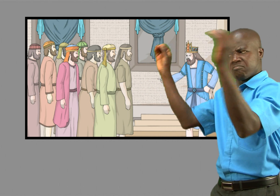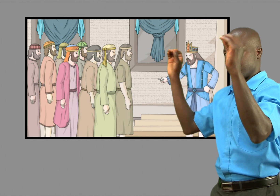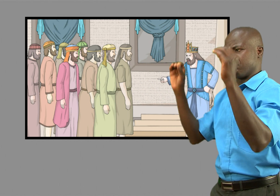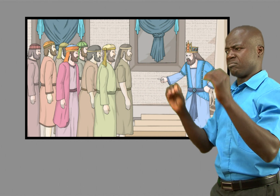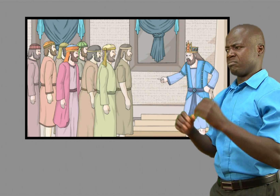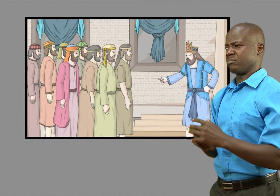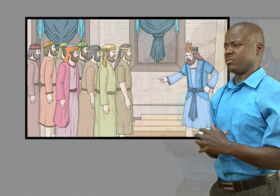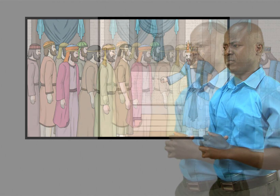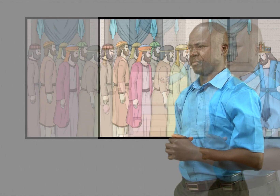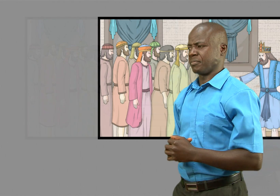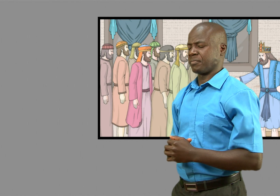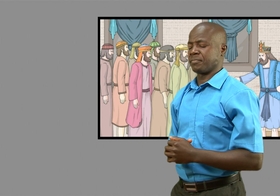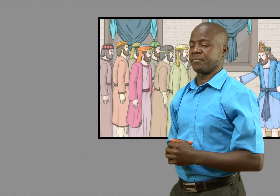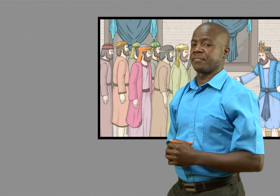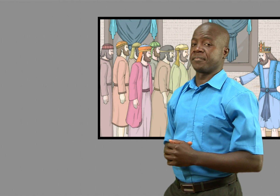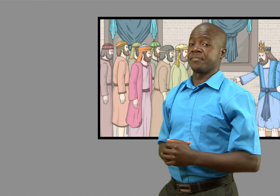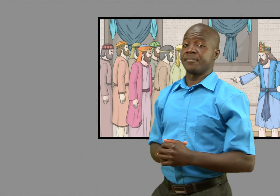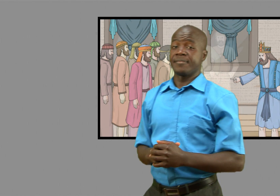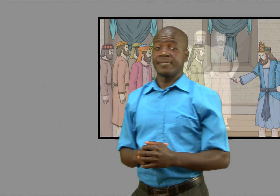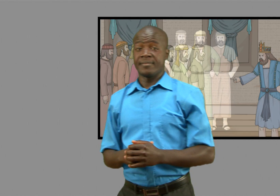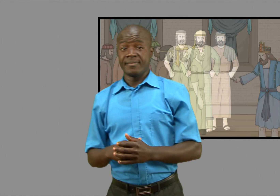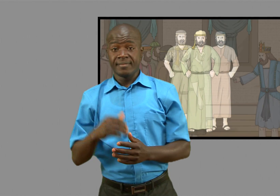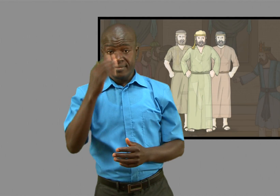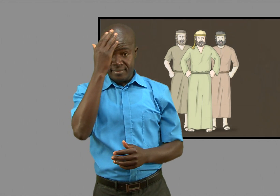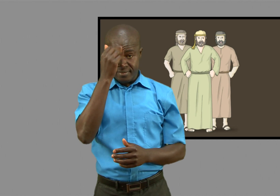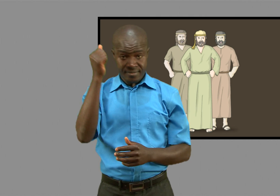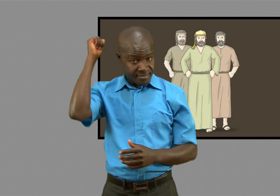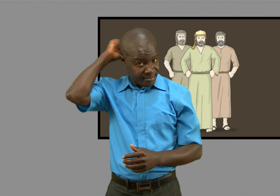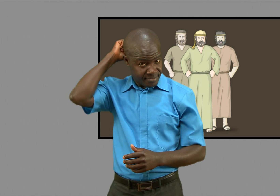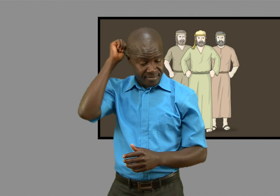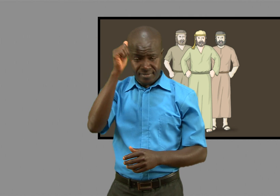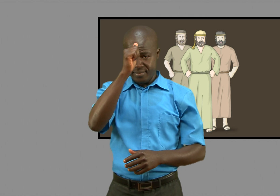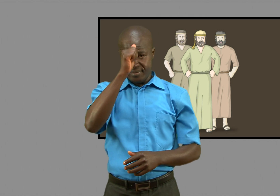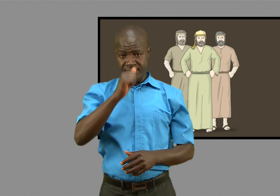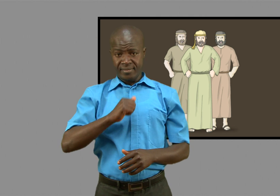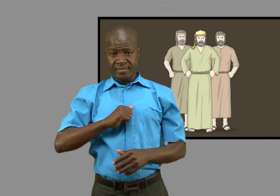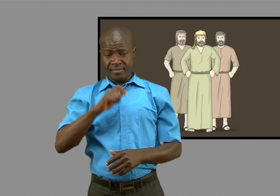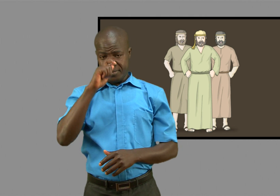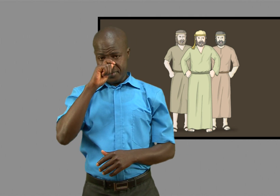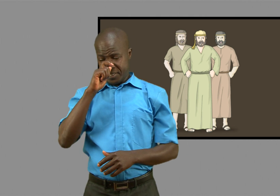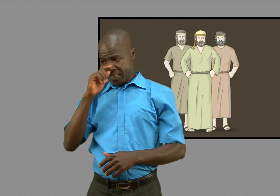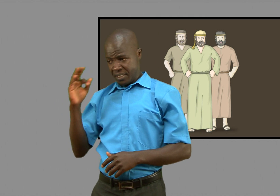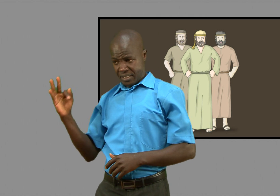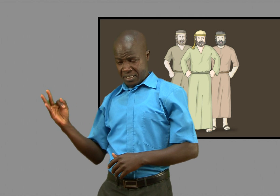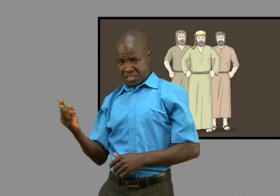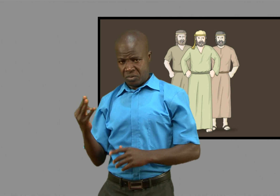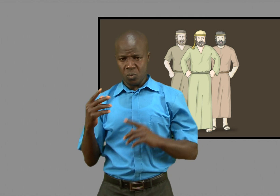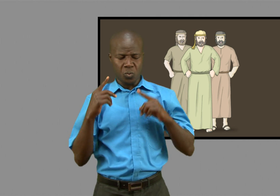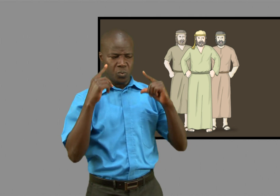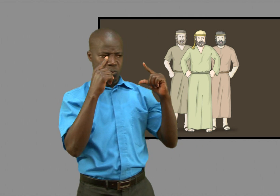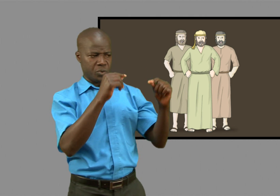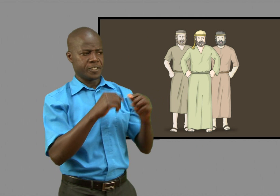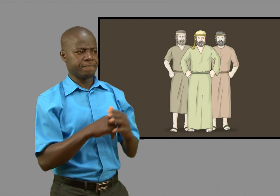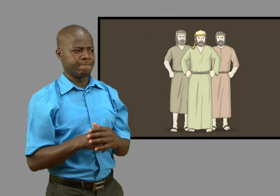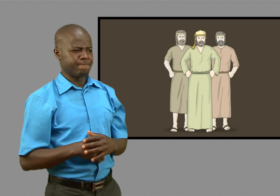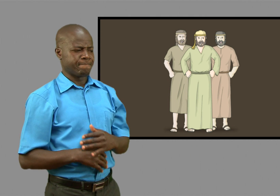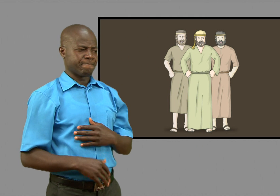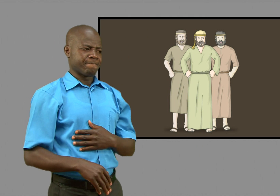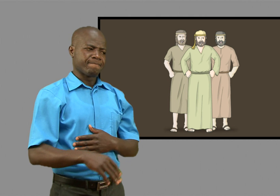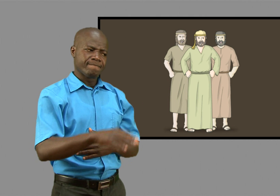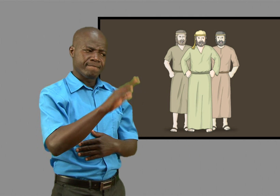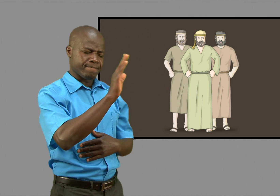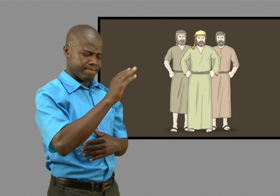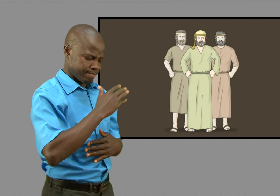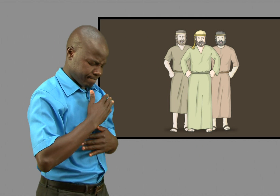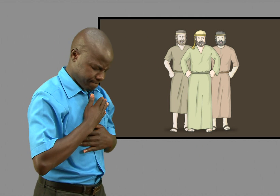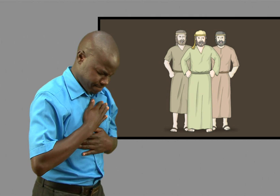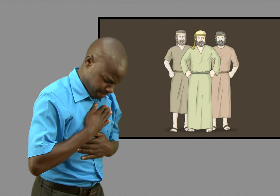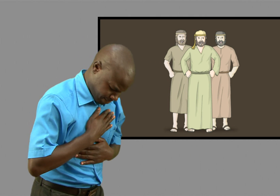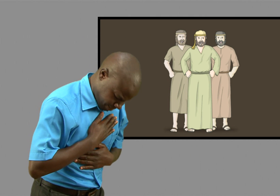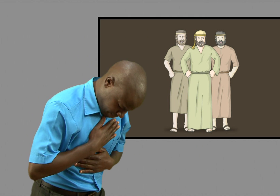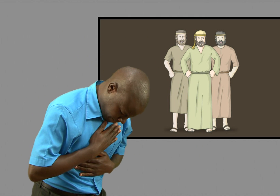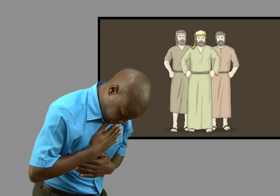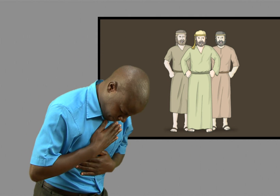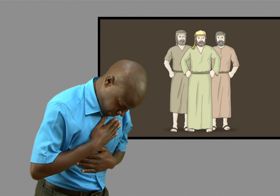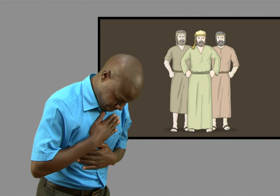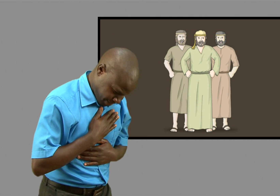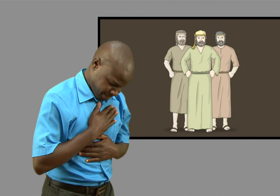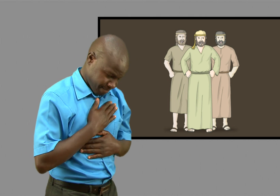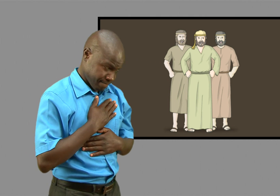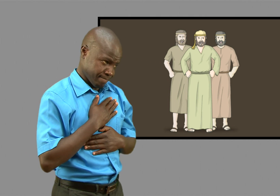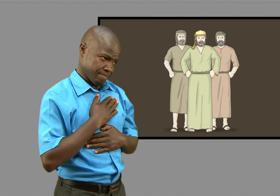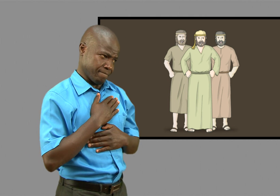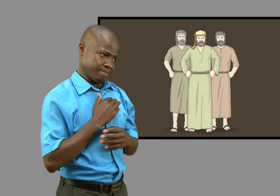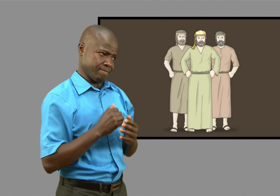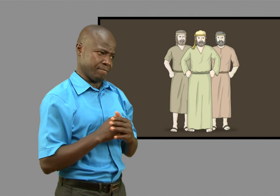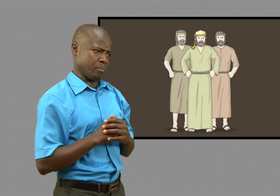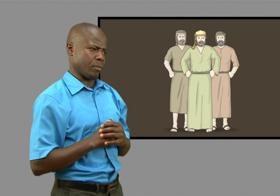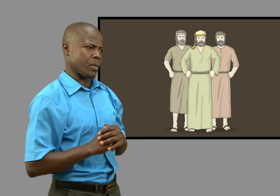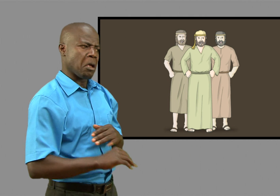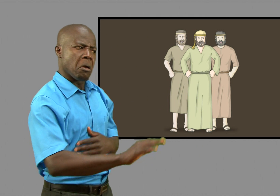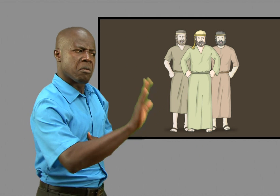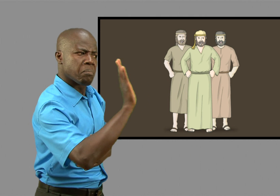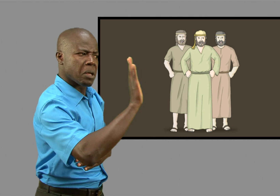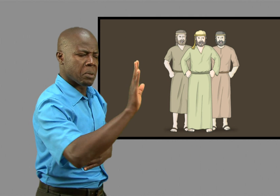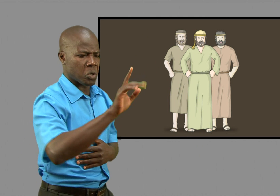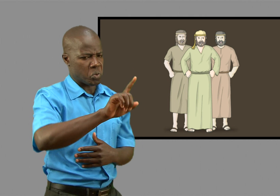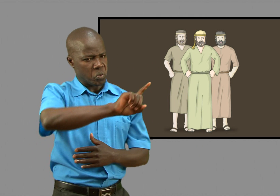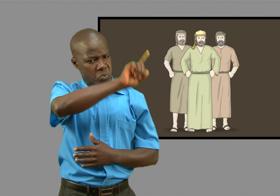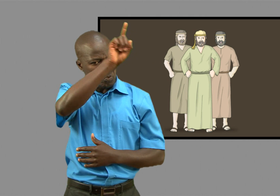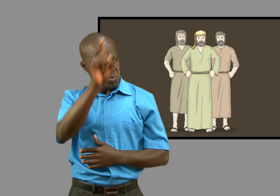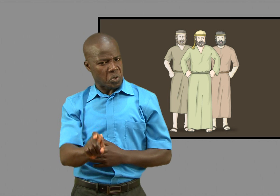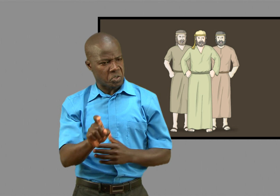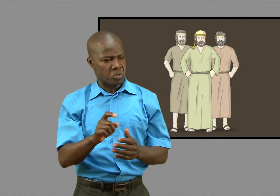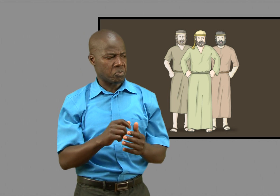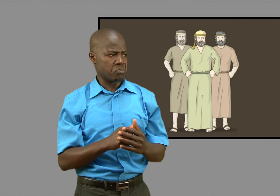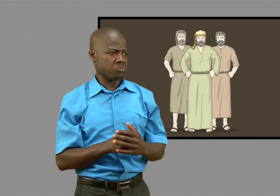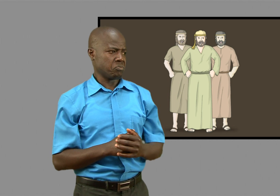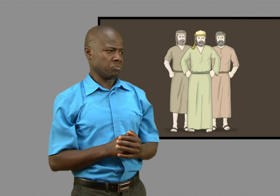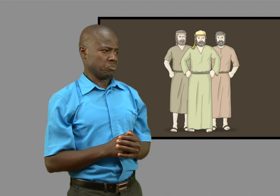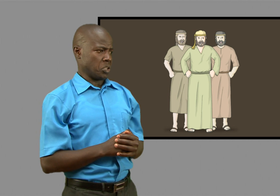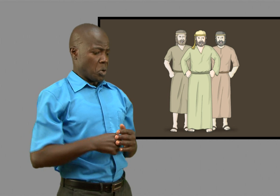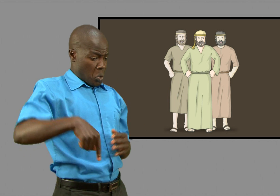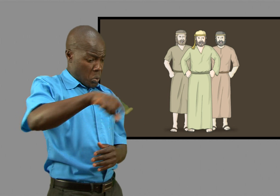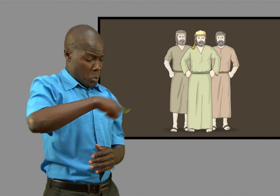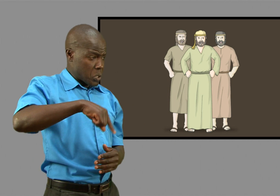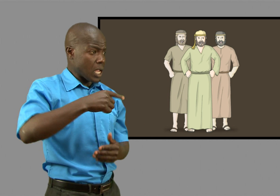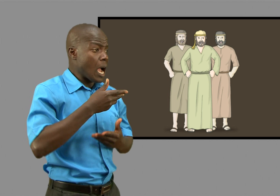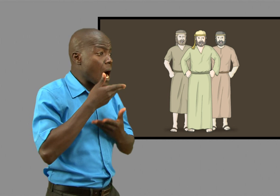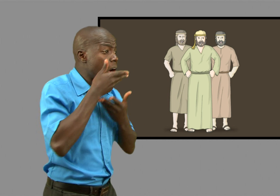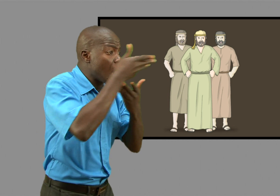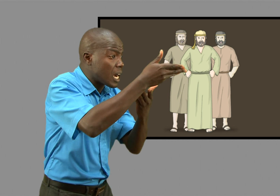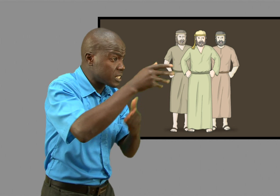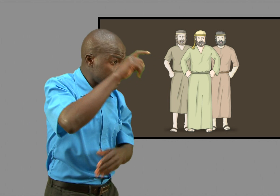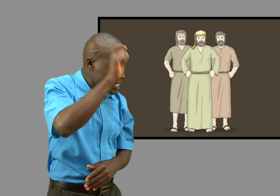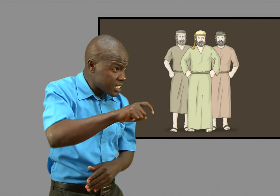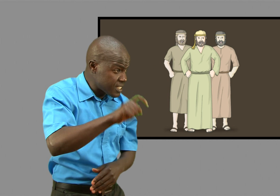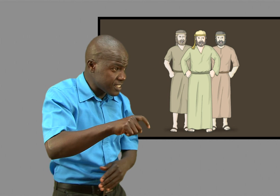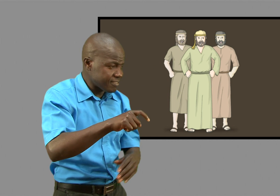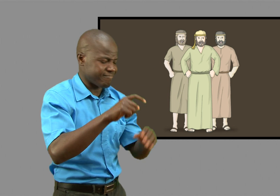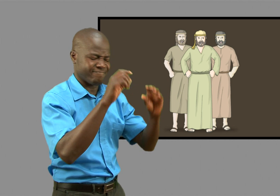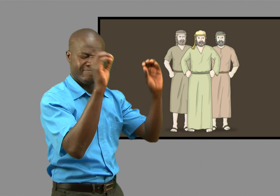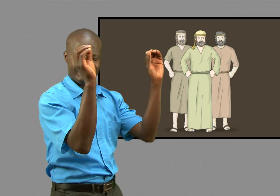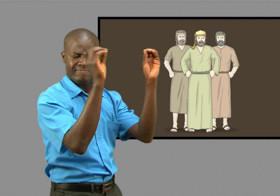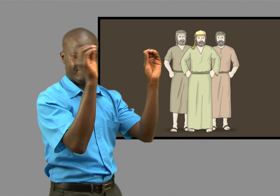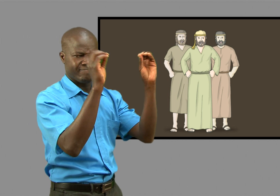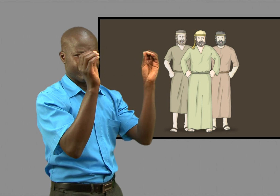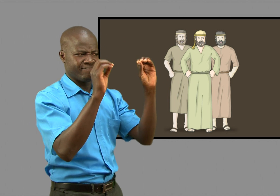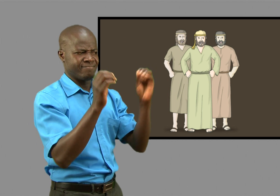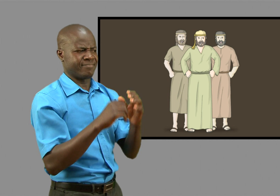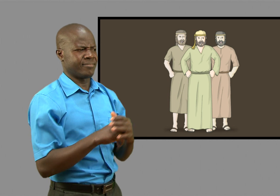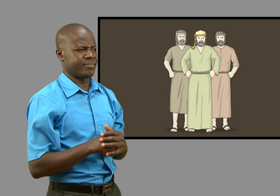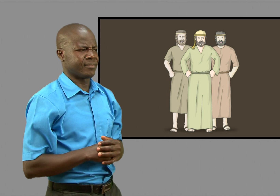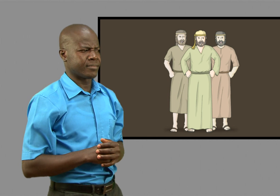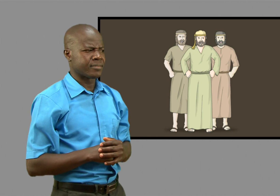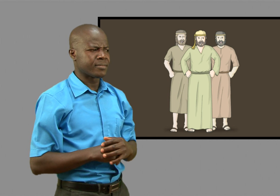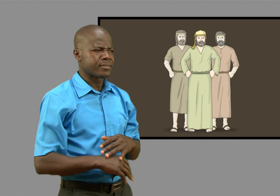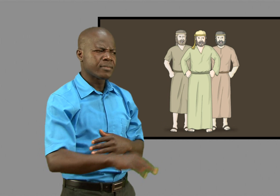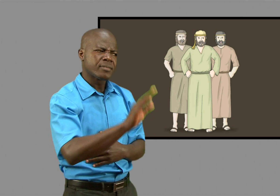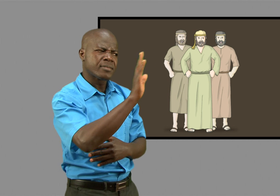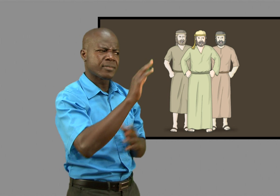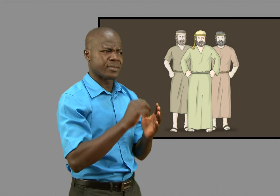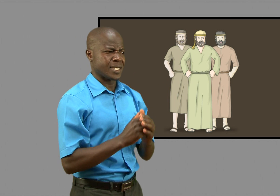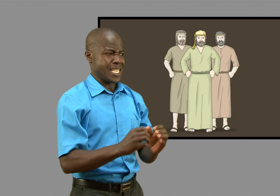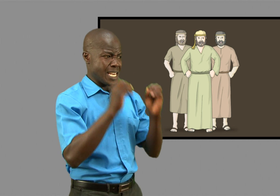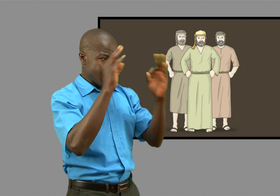Shadrach, Meshach, and Abednego replied to the king, “O Nebuchadnezzar, we have no need to answer you in this matter.